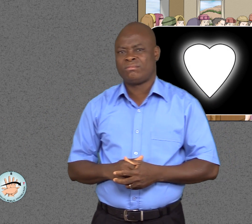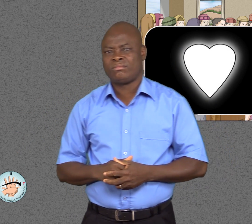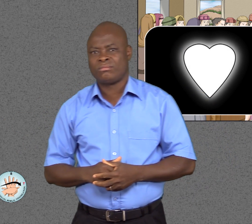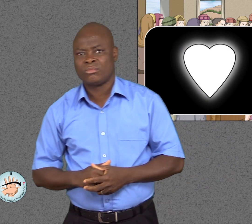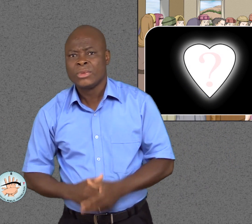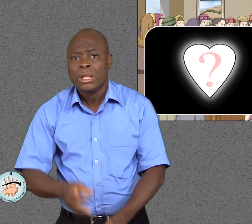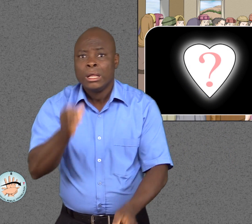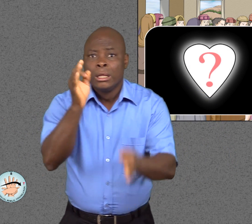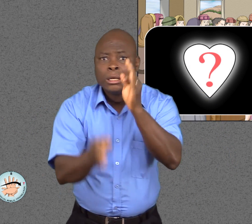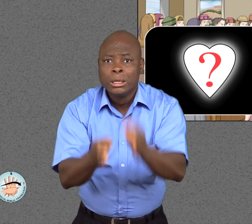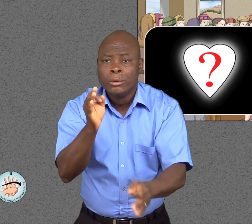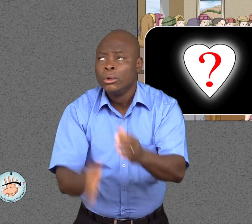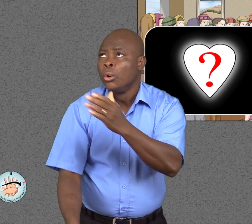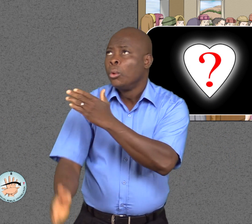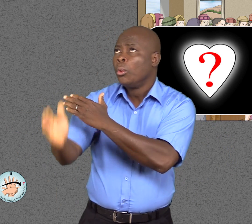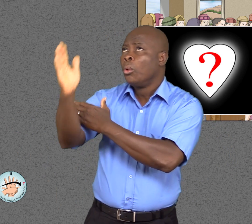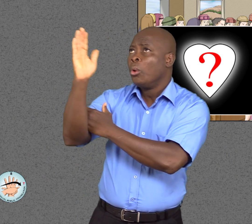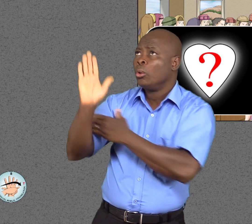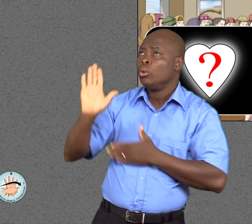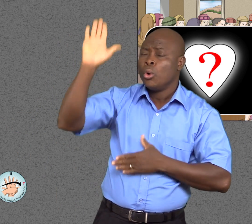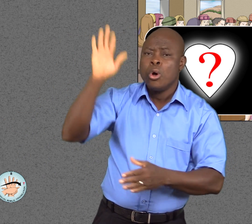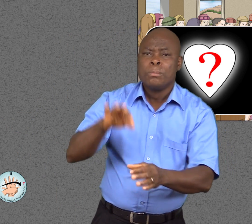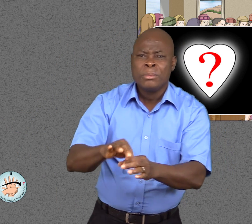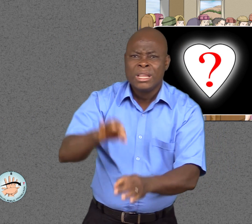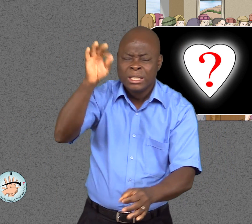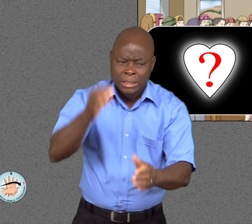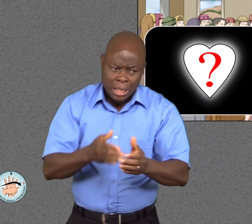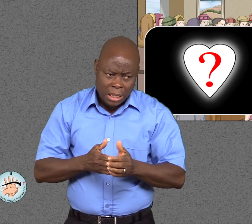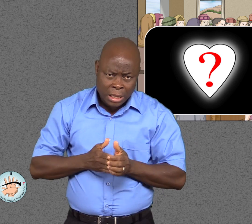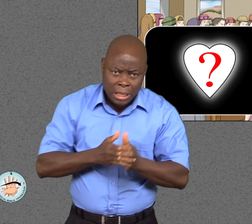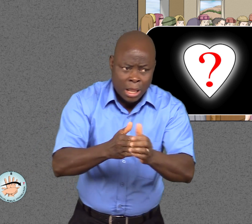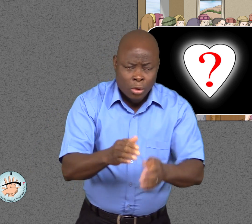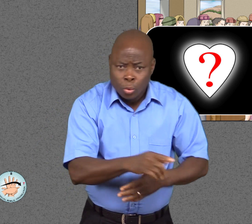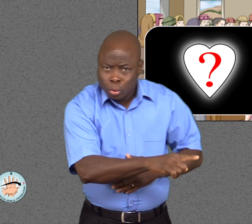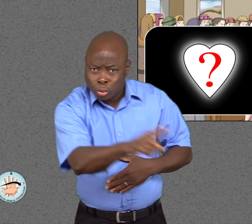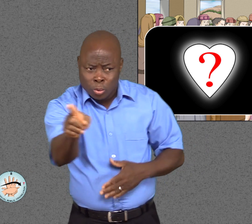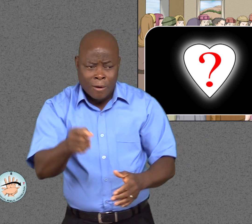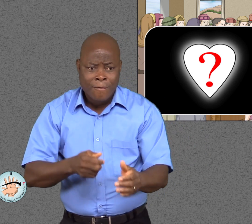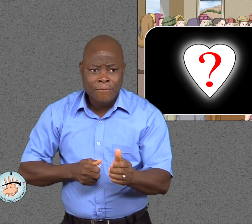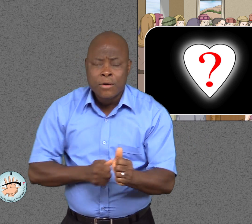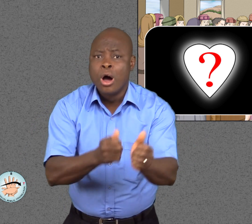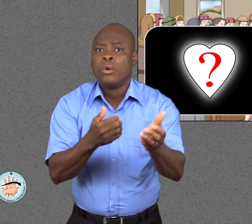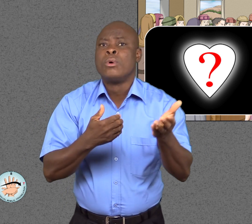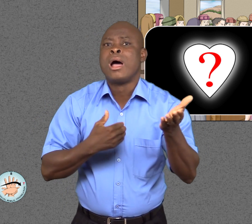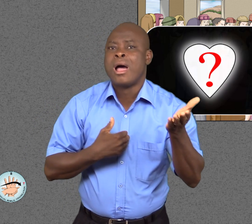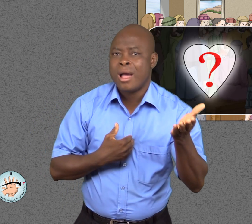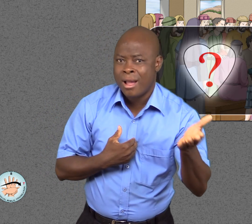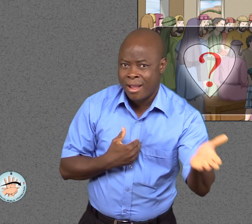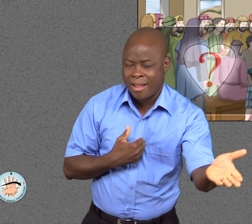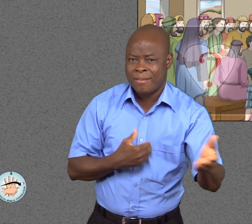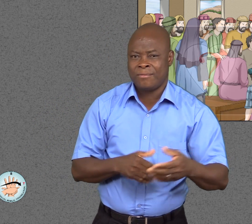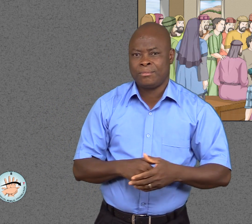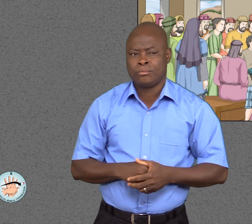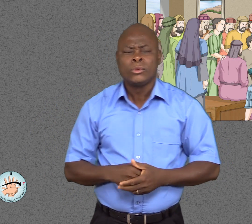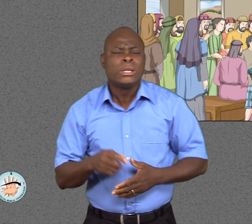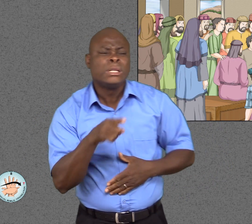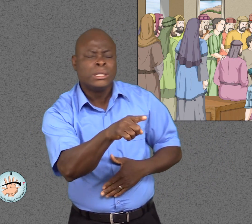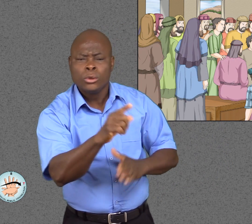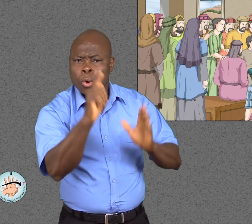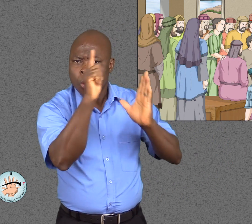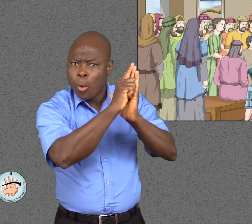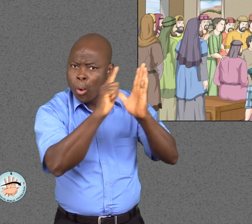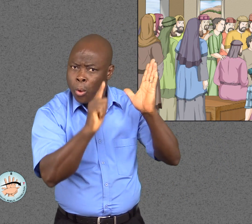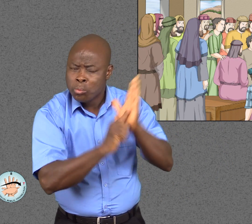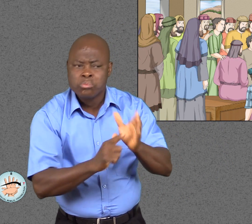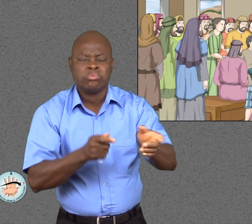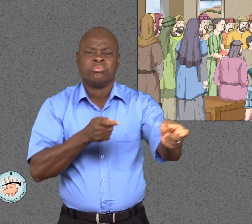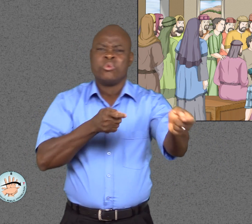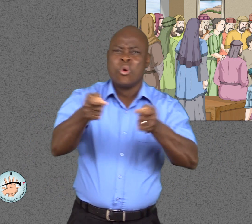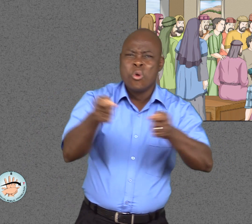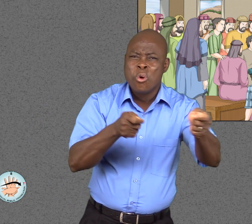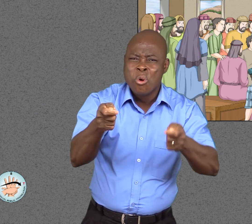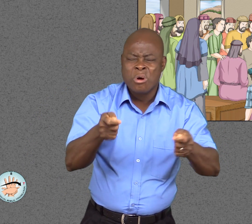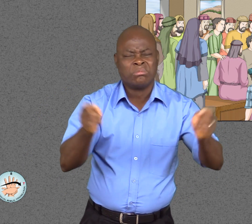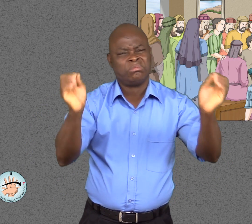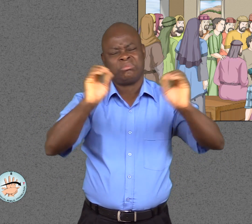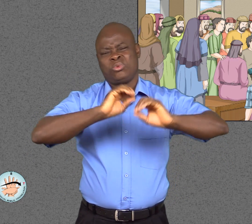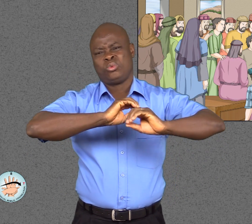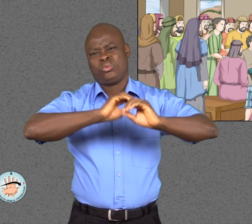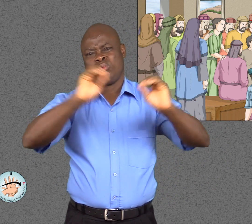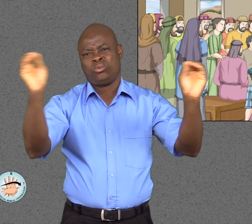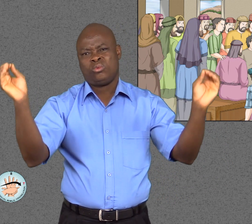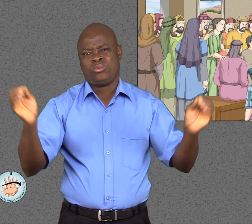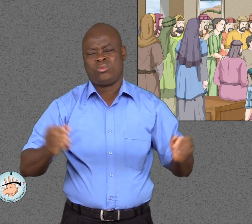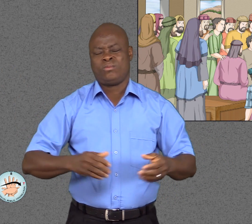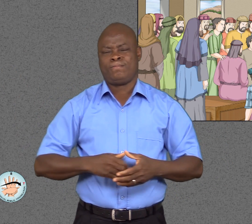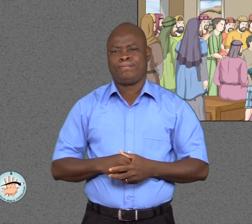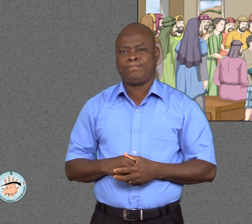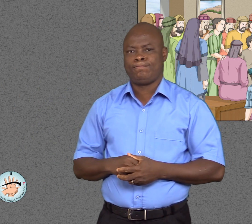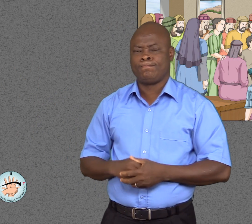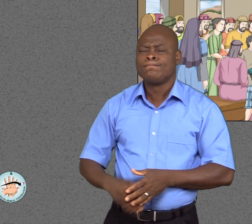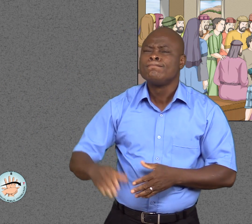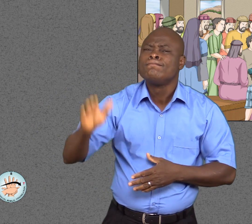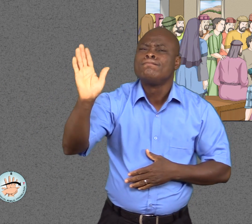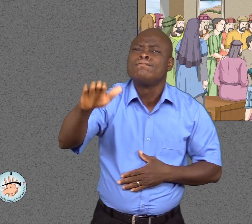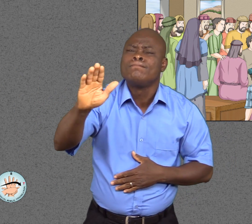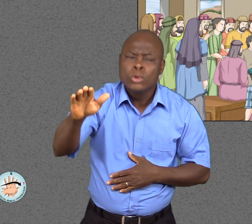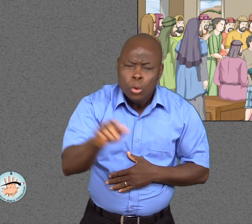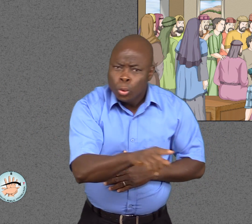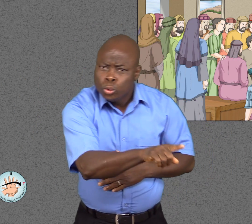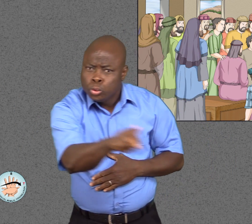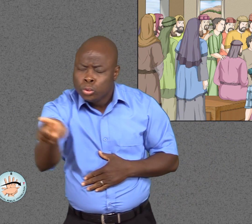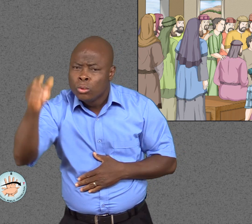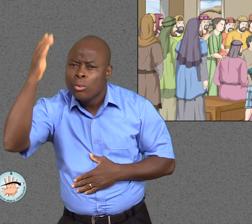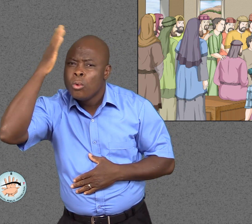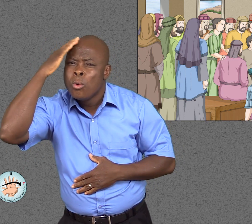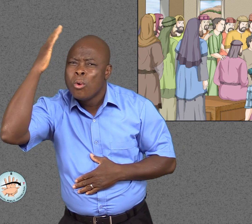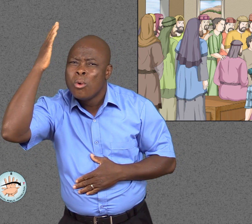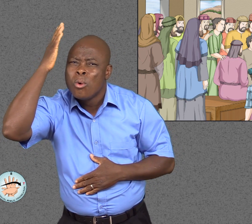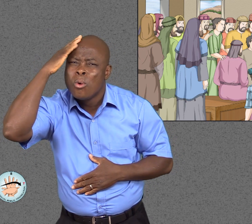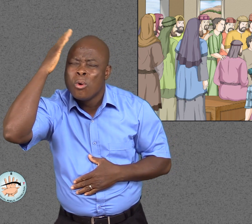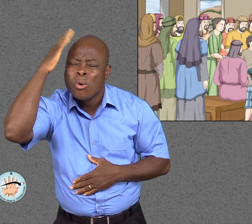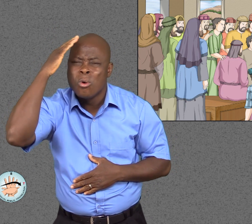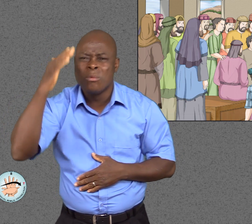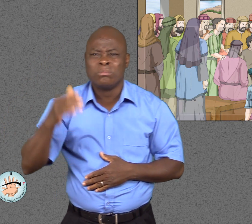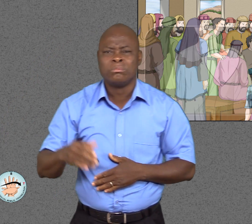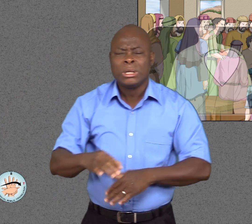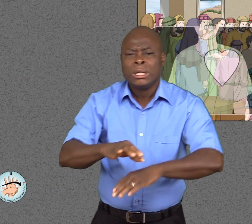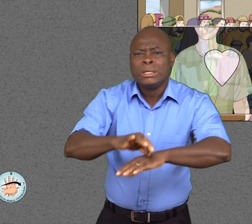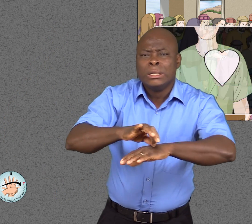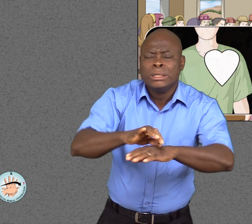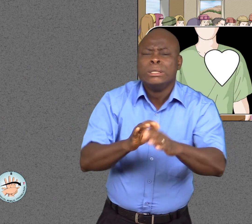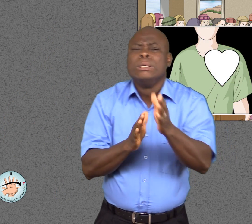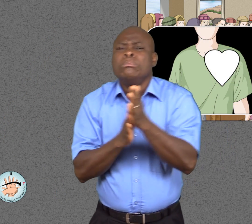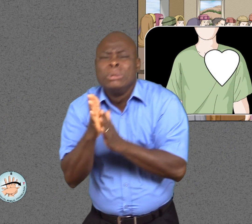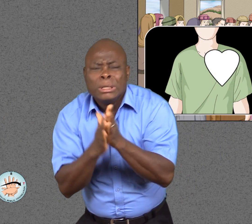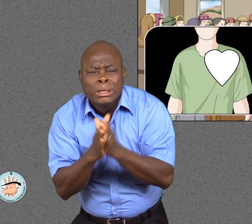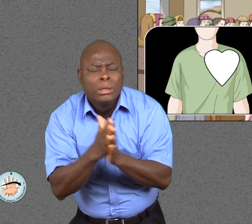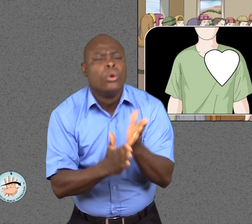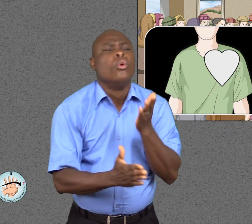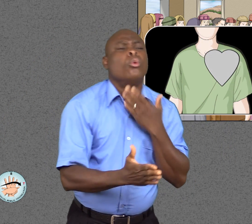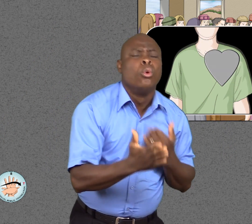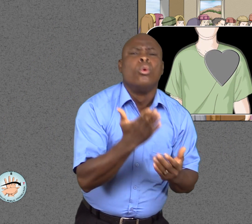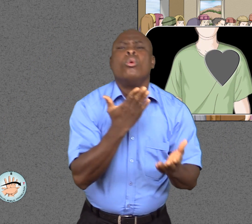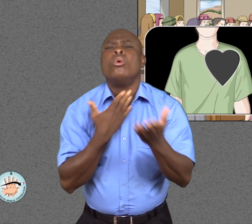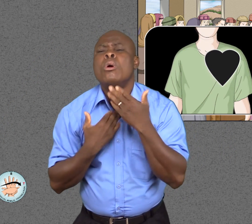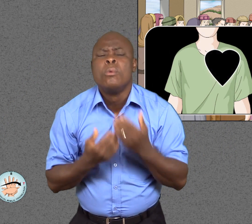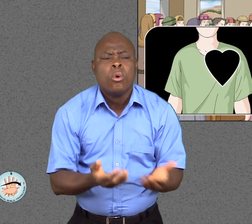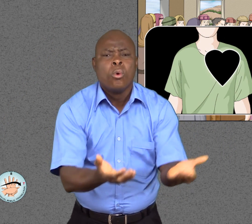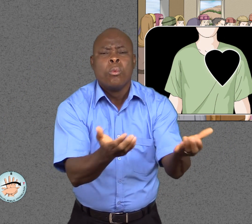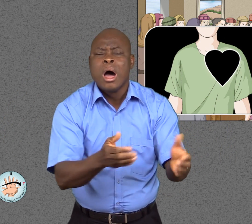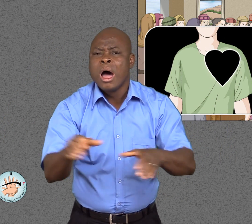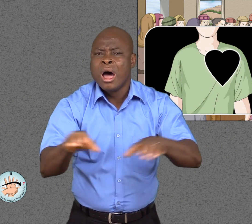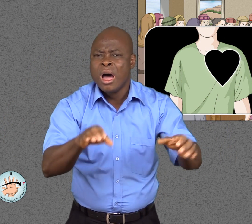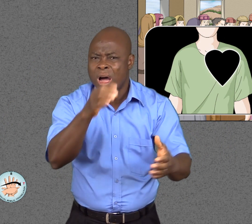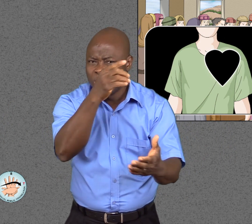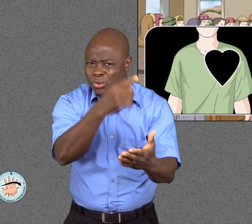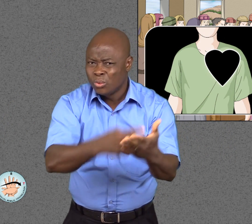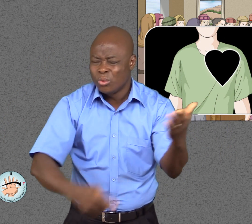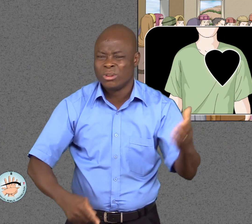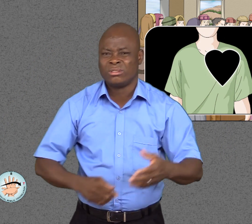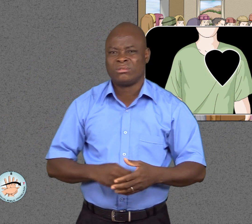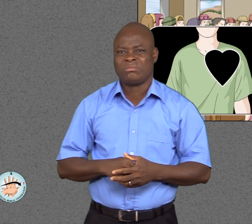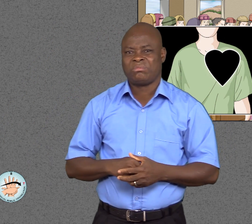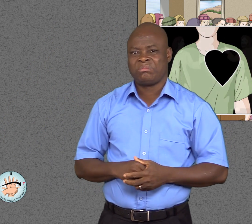But if you are led by the Spirit, you are not under the law.